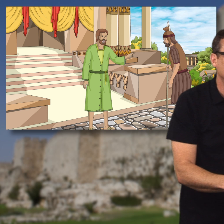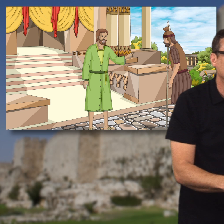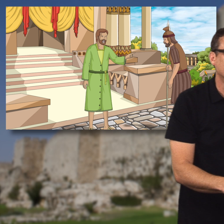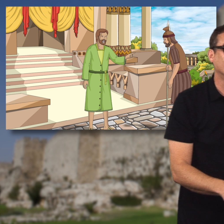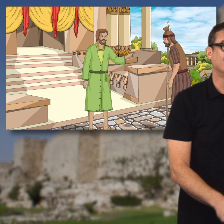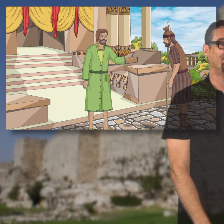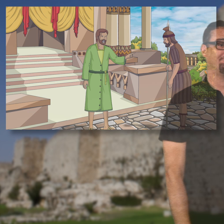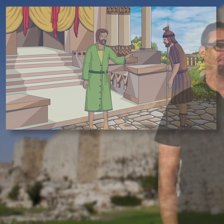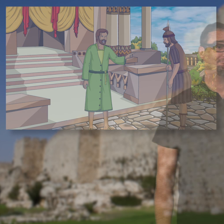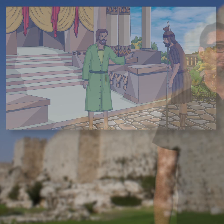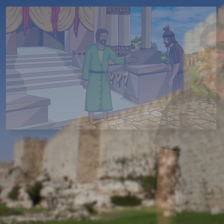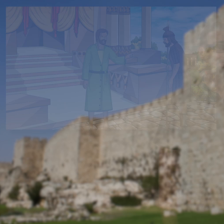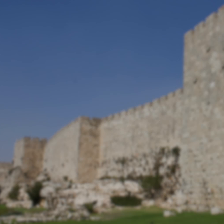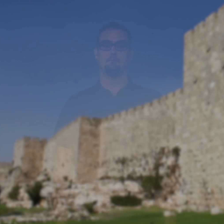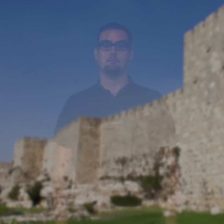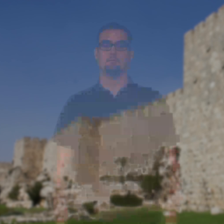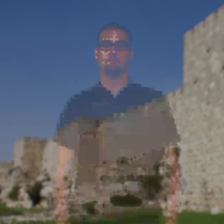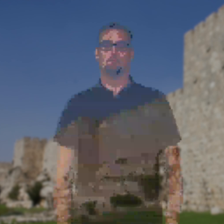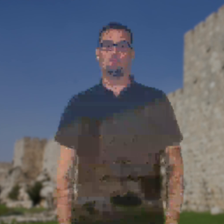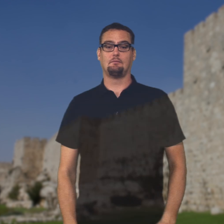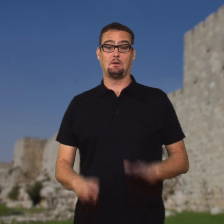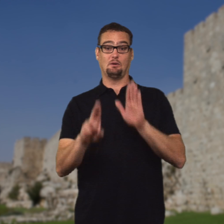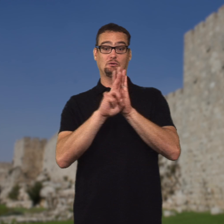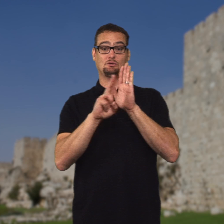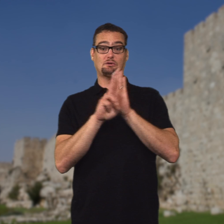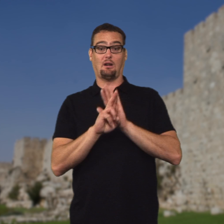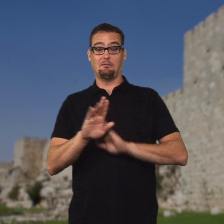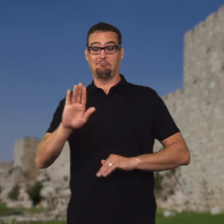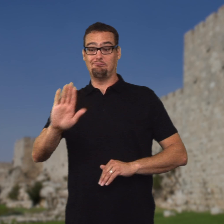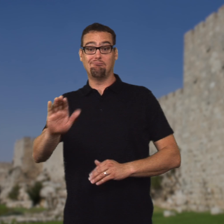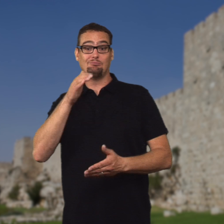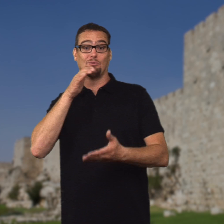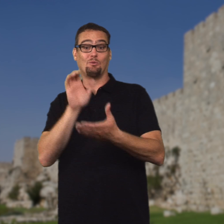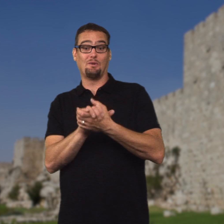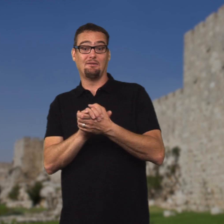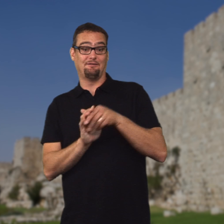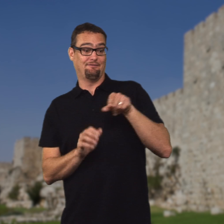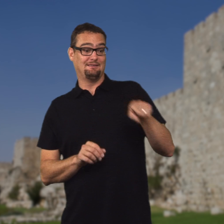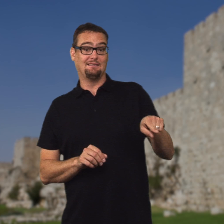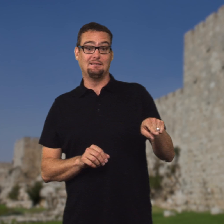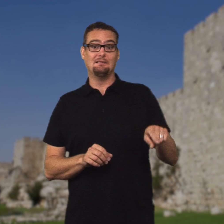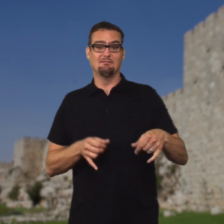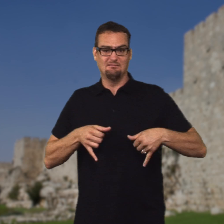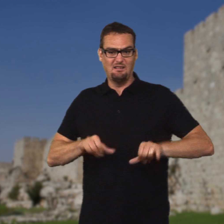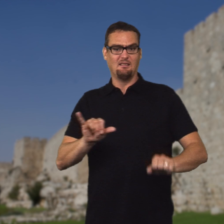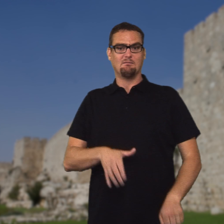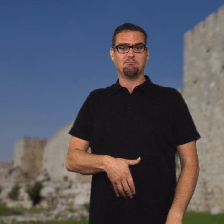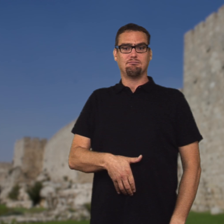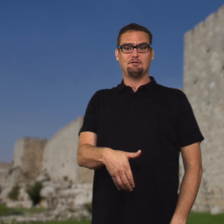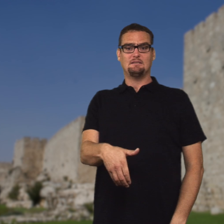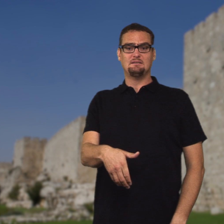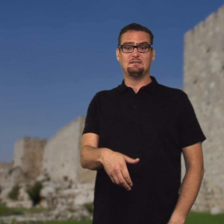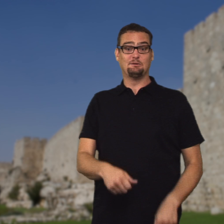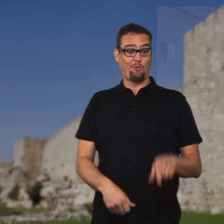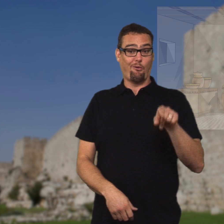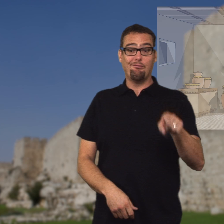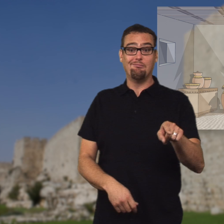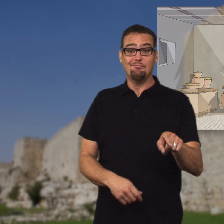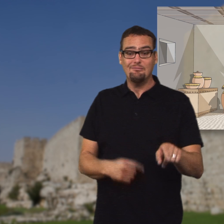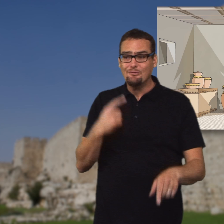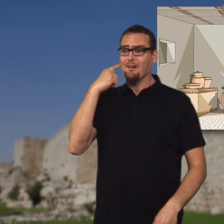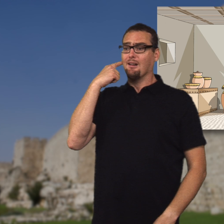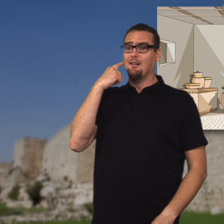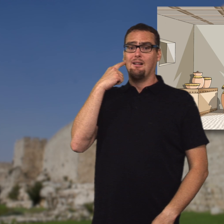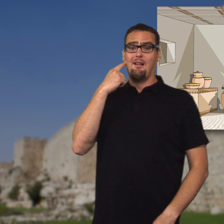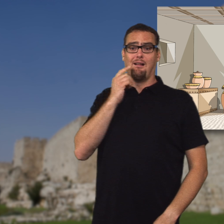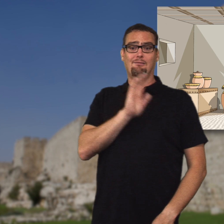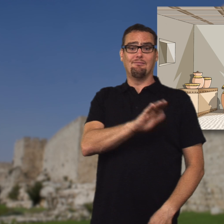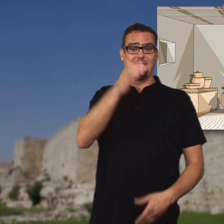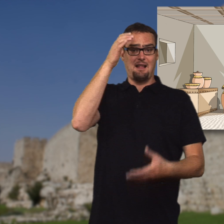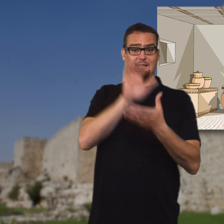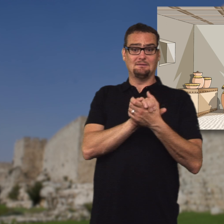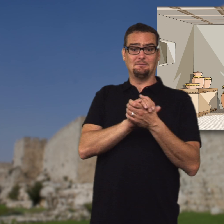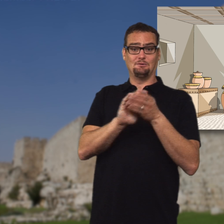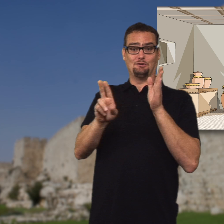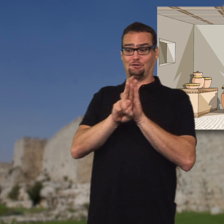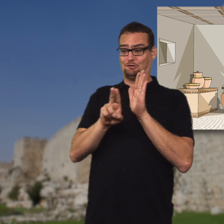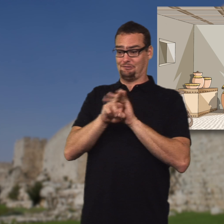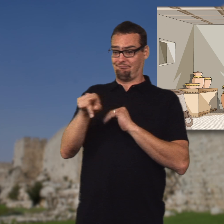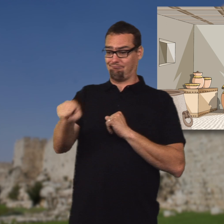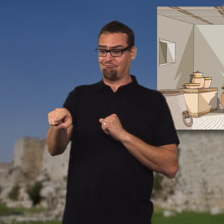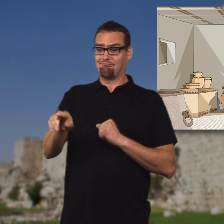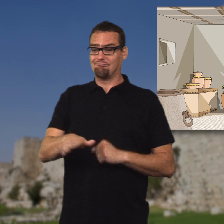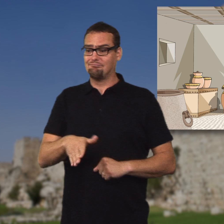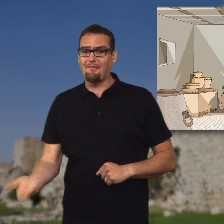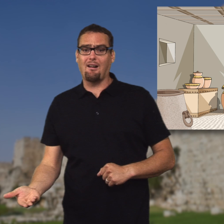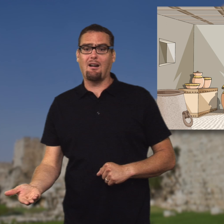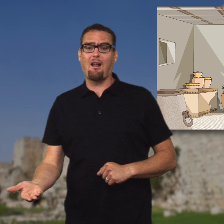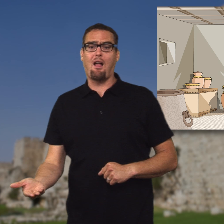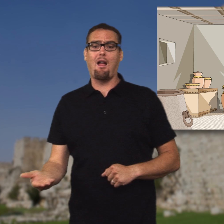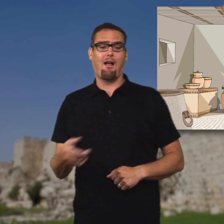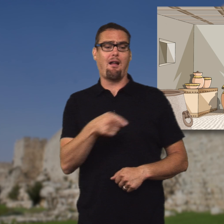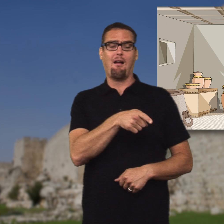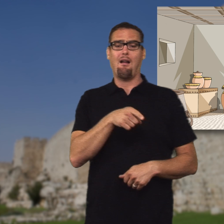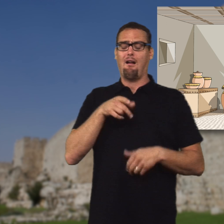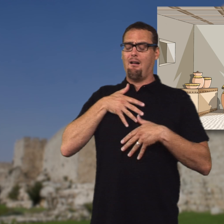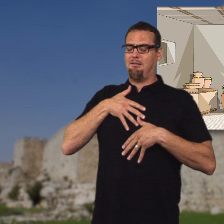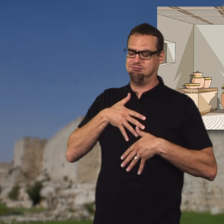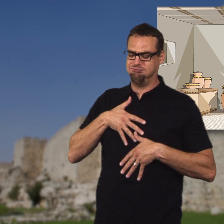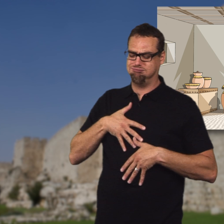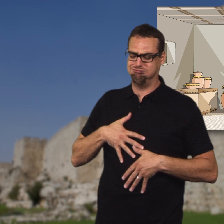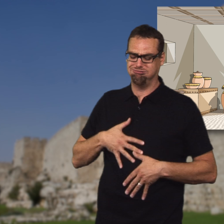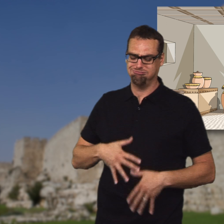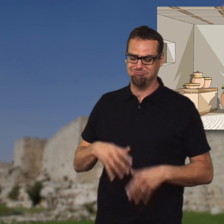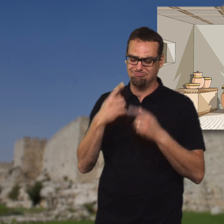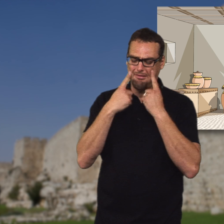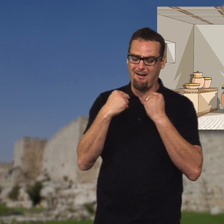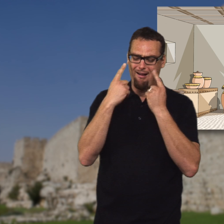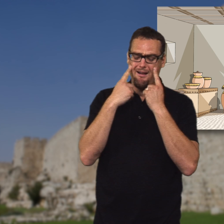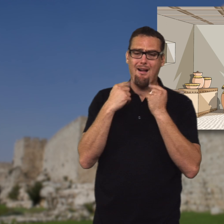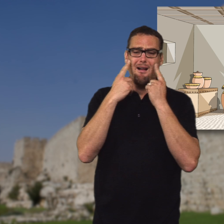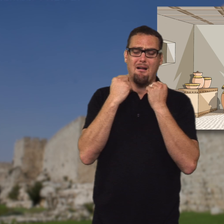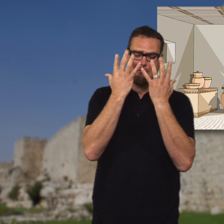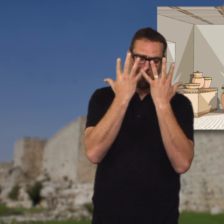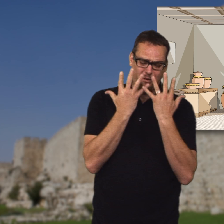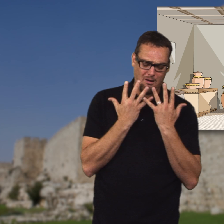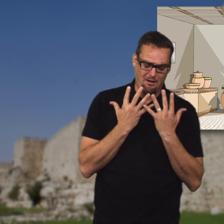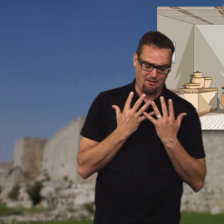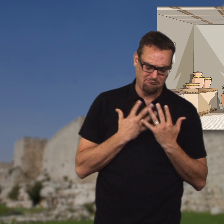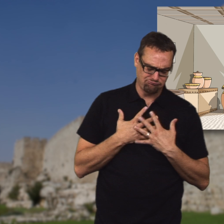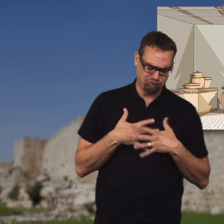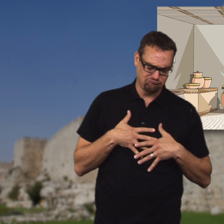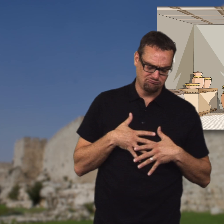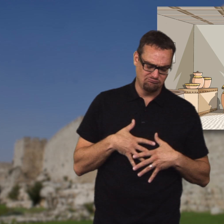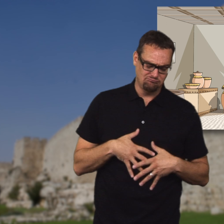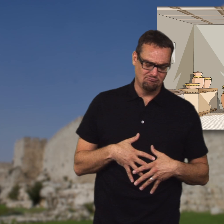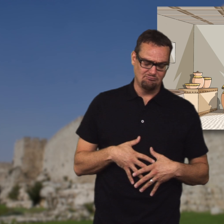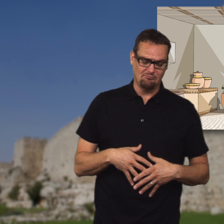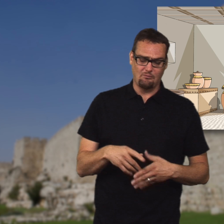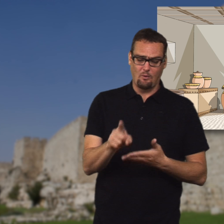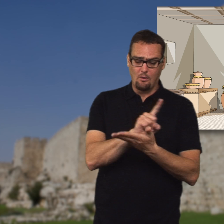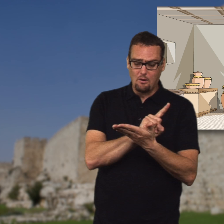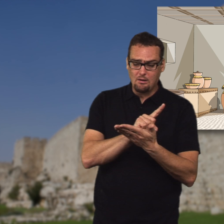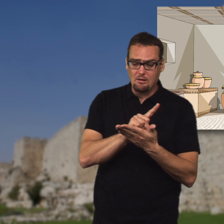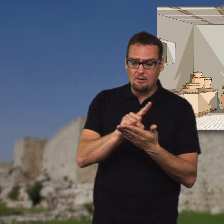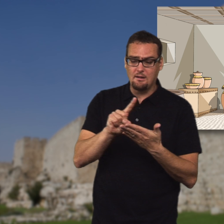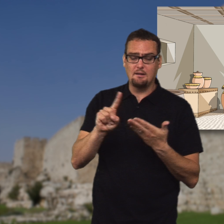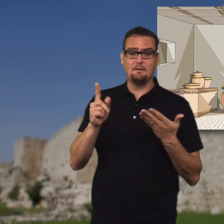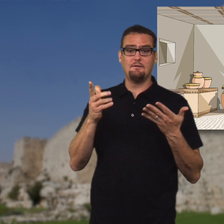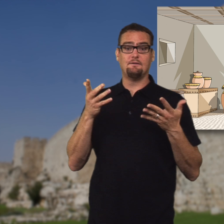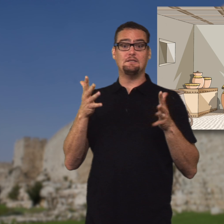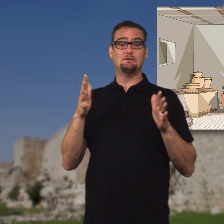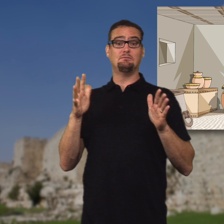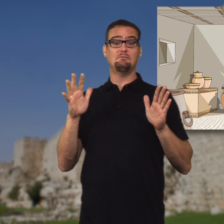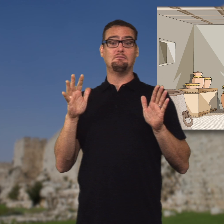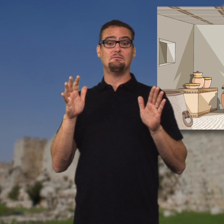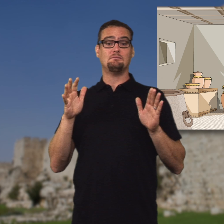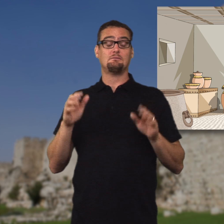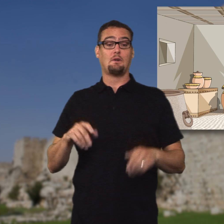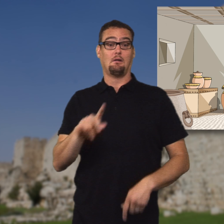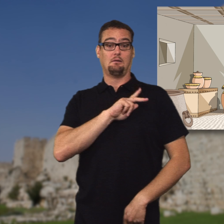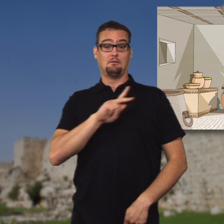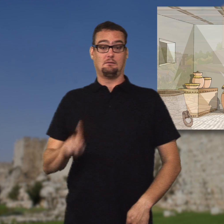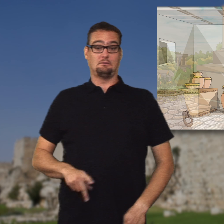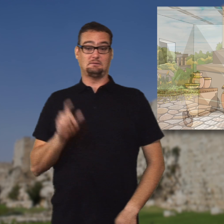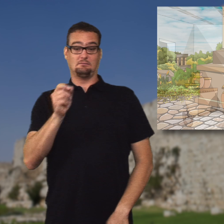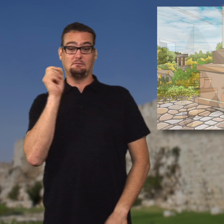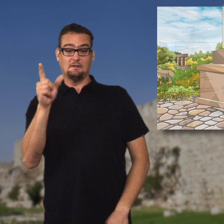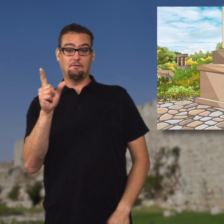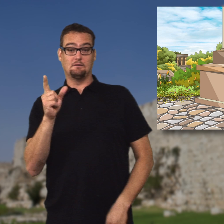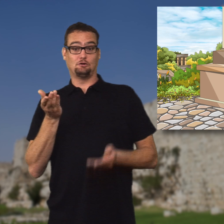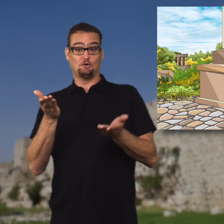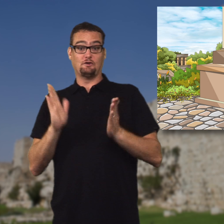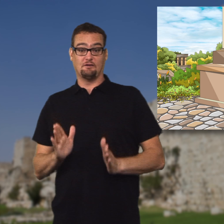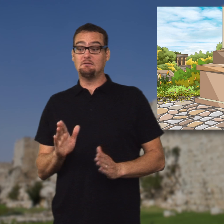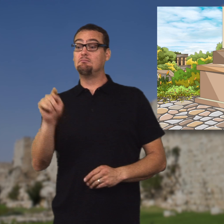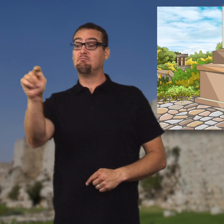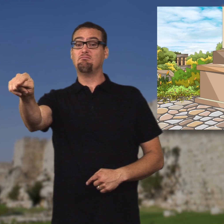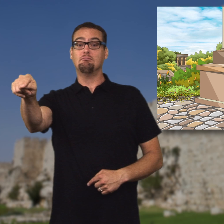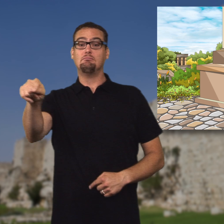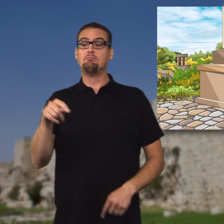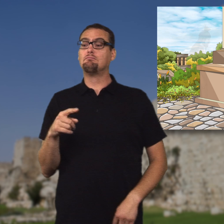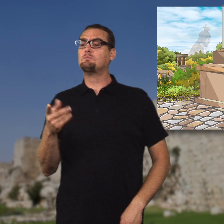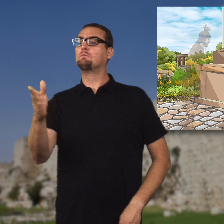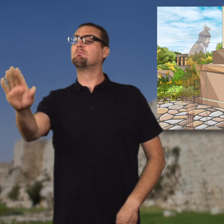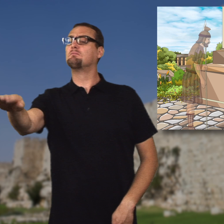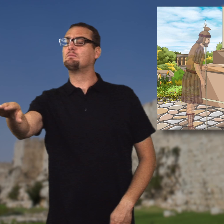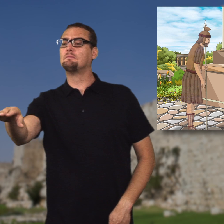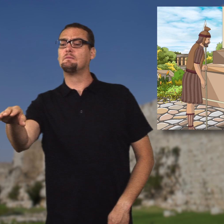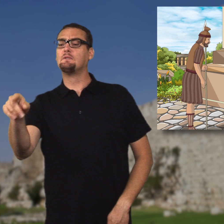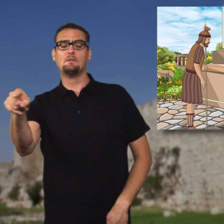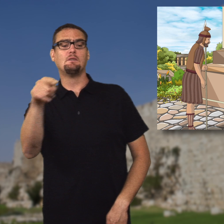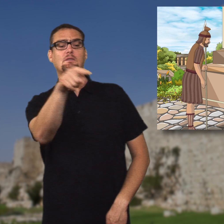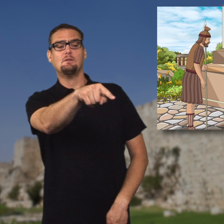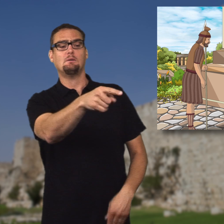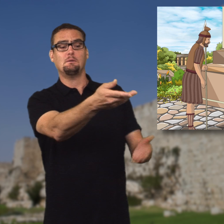When Uriah’s wife heard that her husband was dead, she mourned for him.